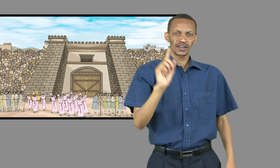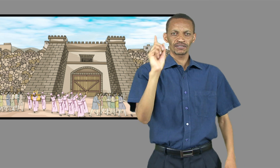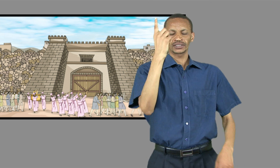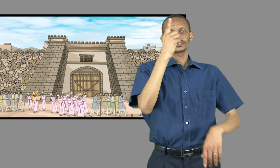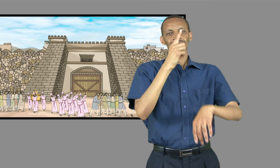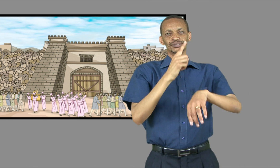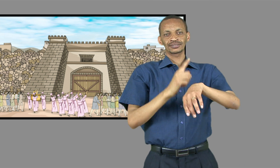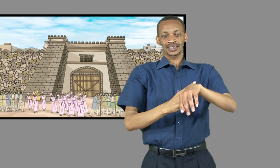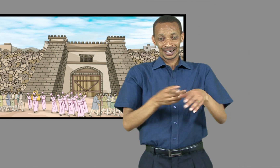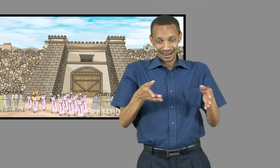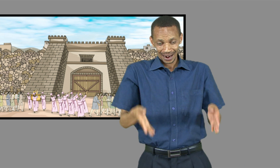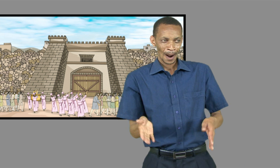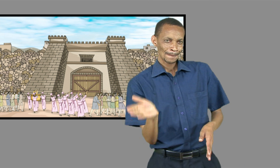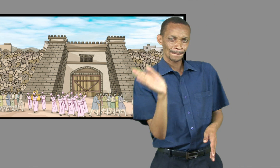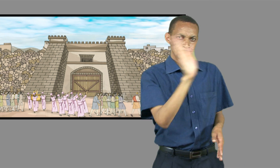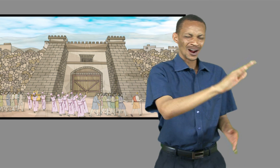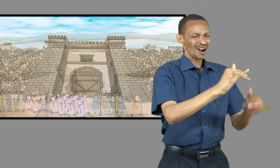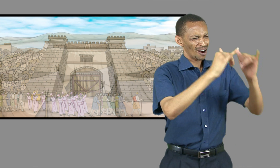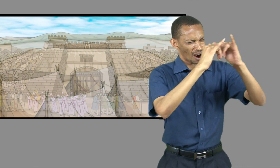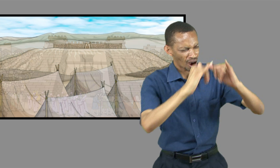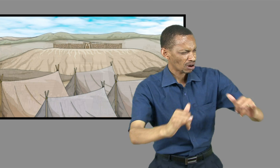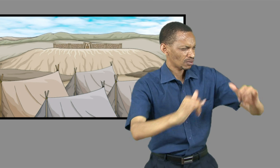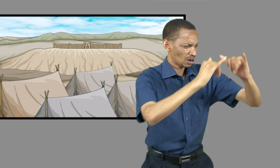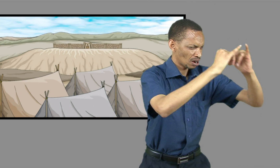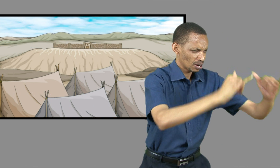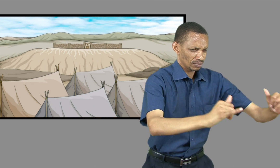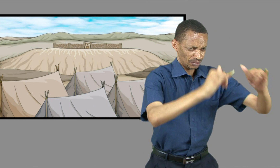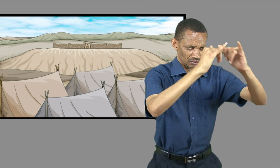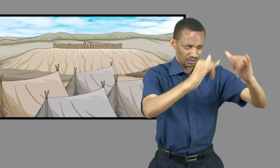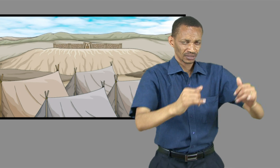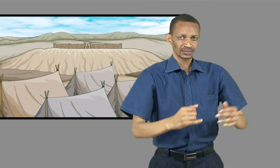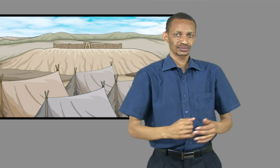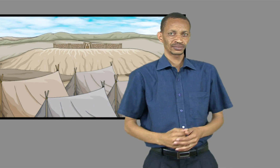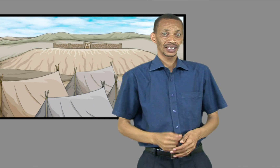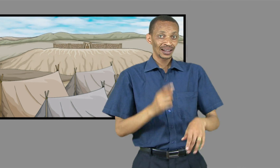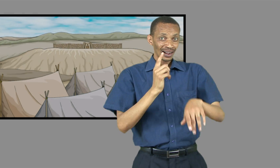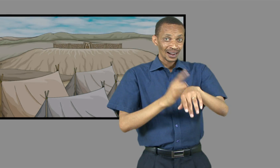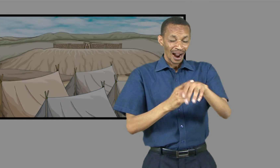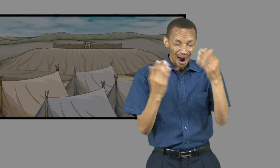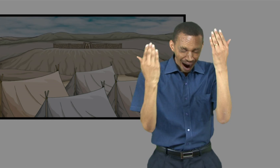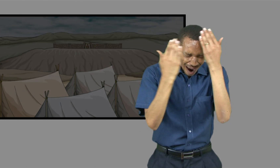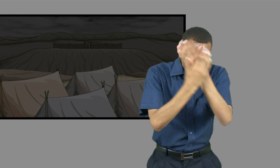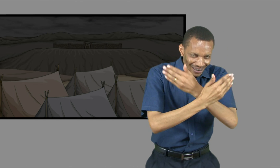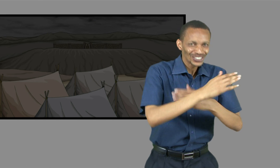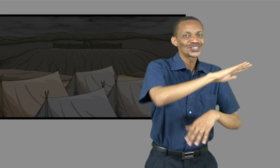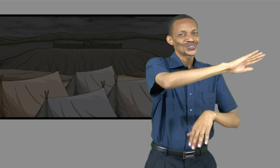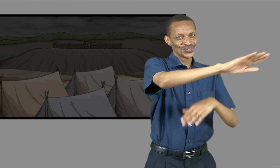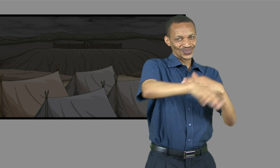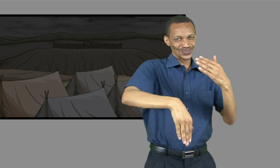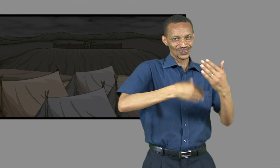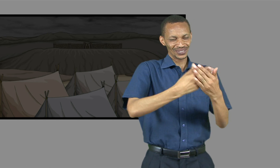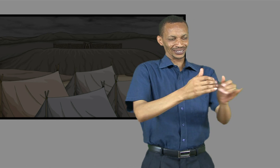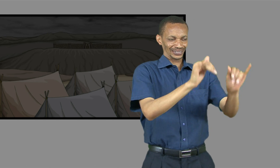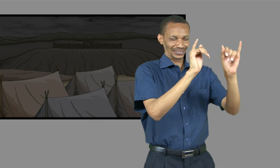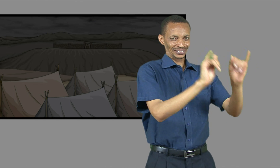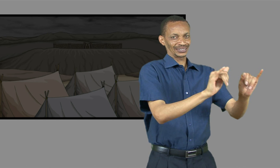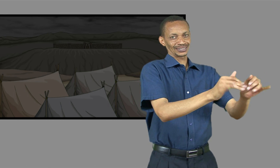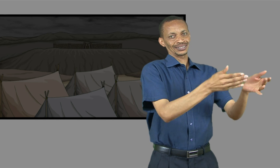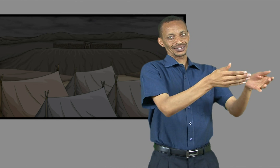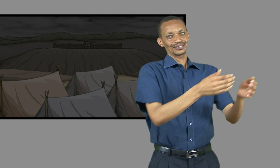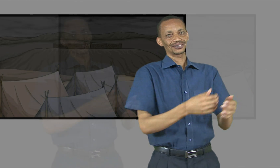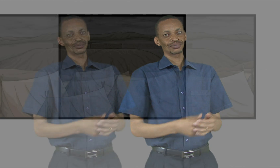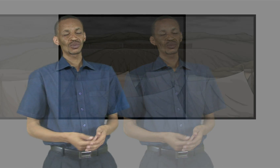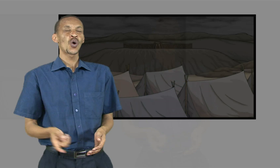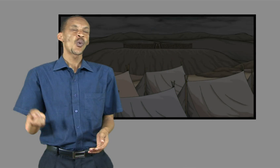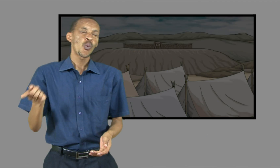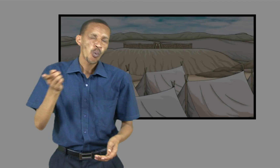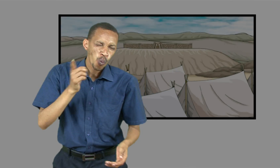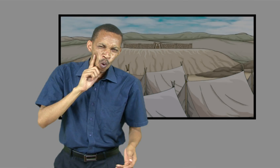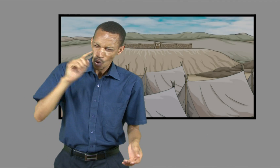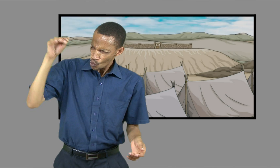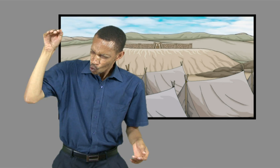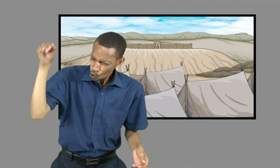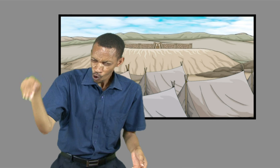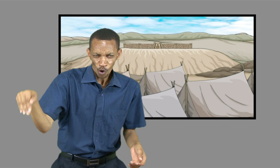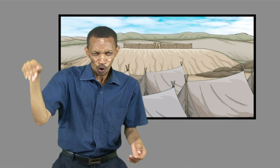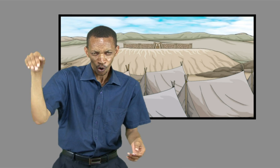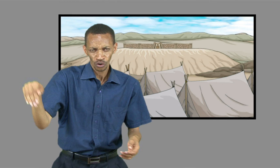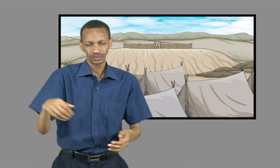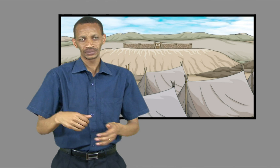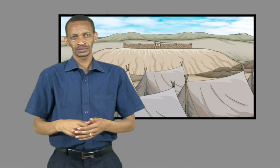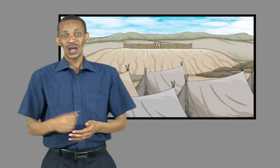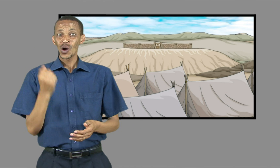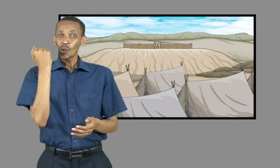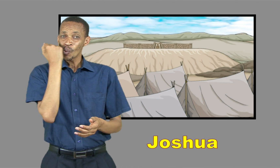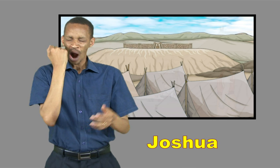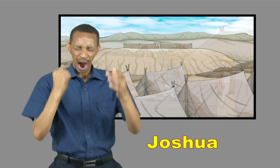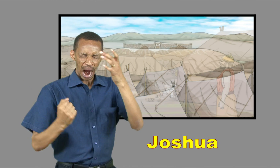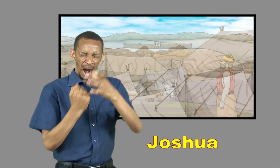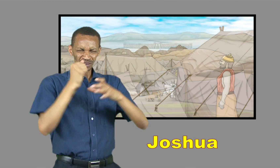And the people returned to the camp and spent the night there.